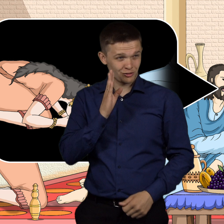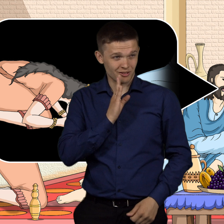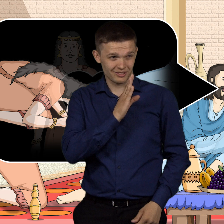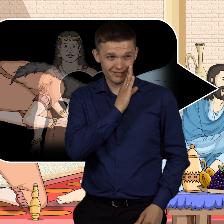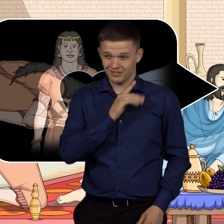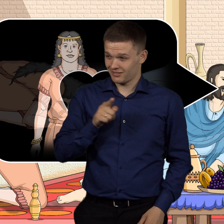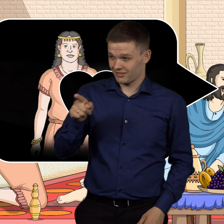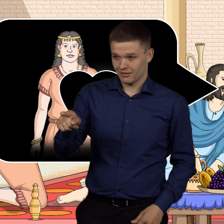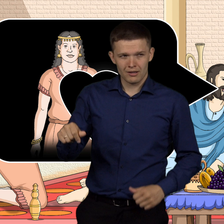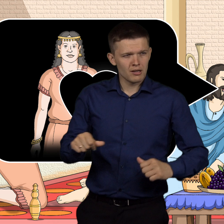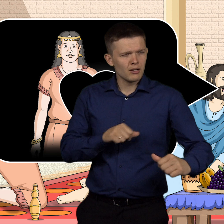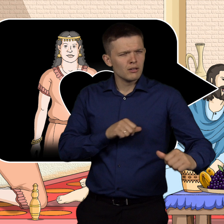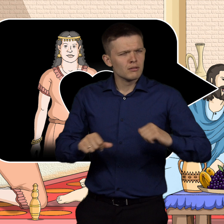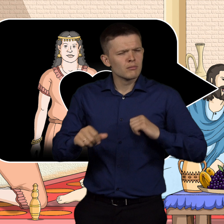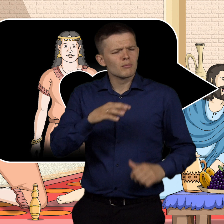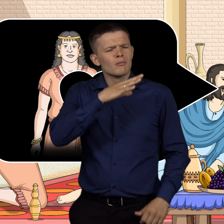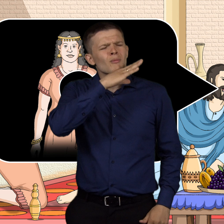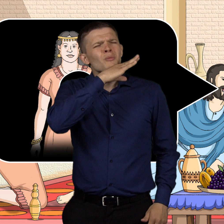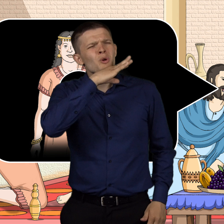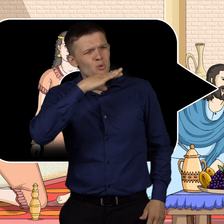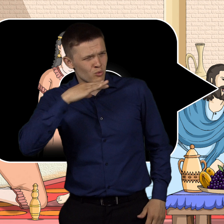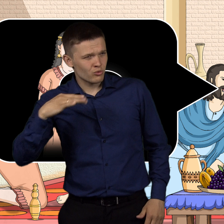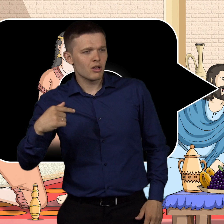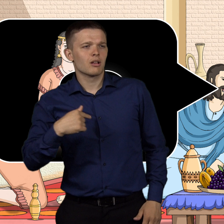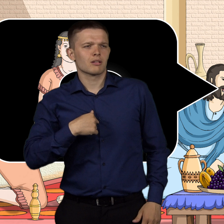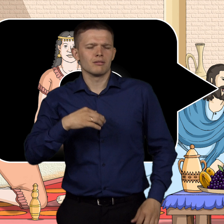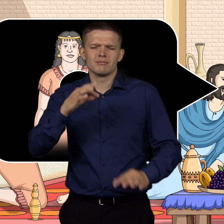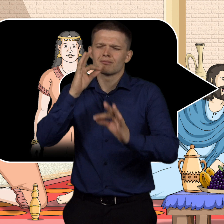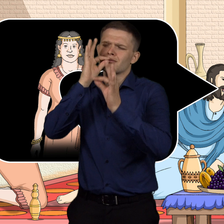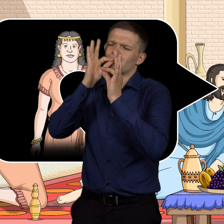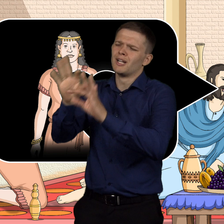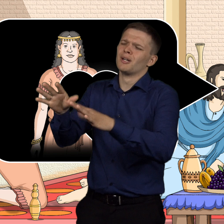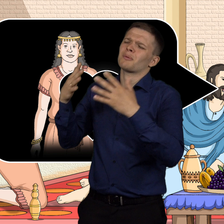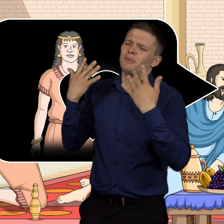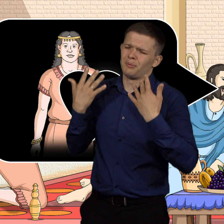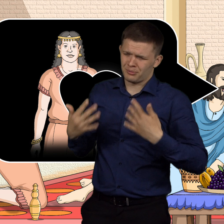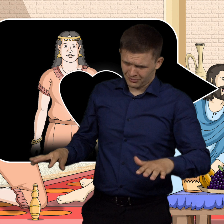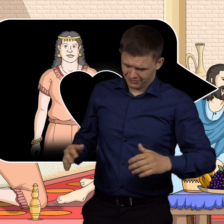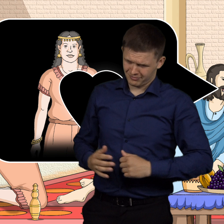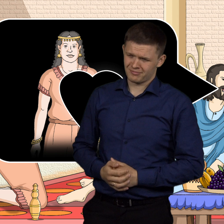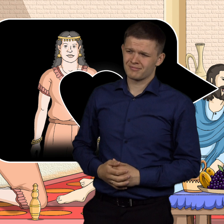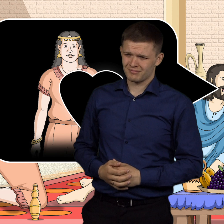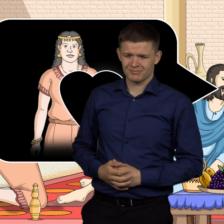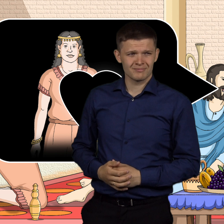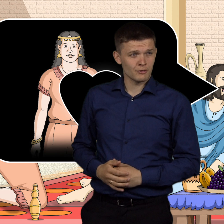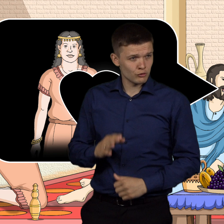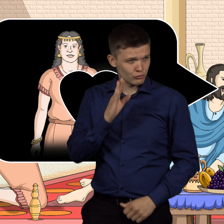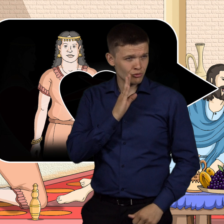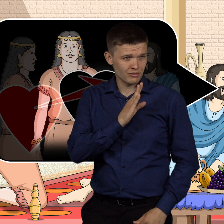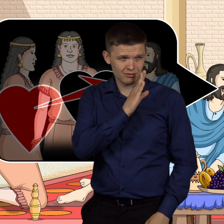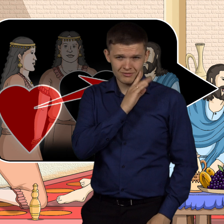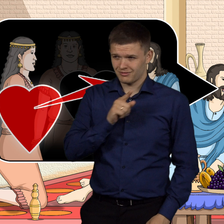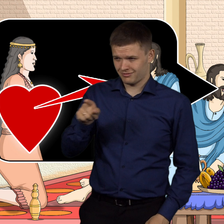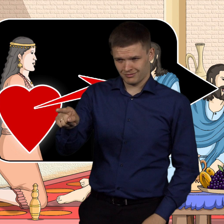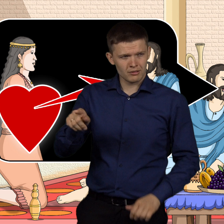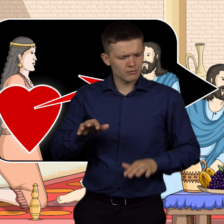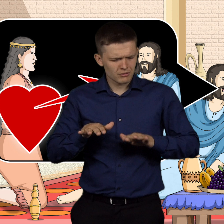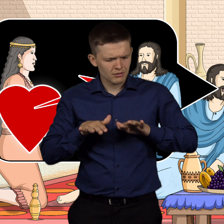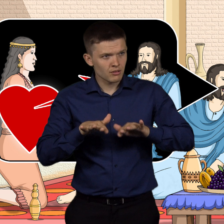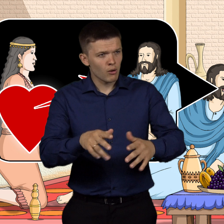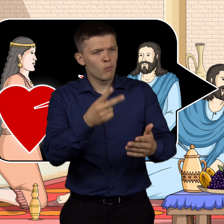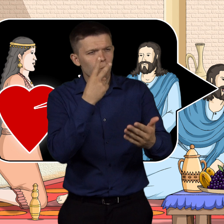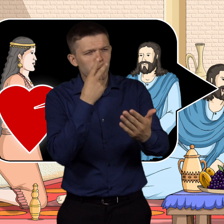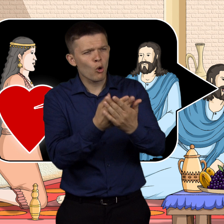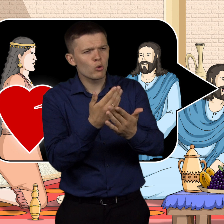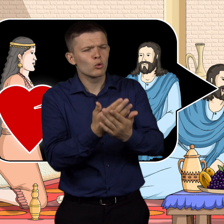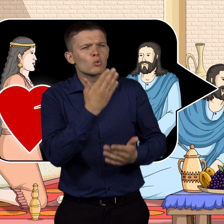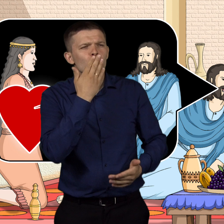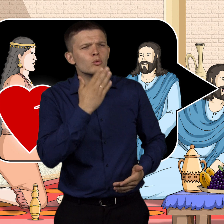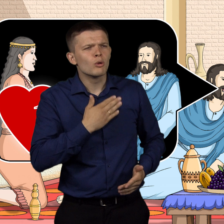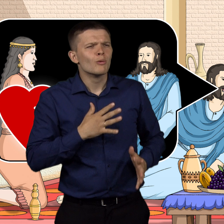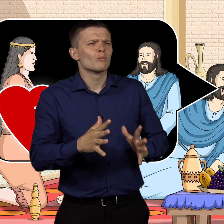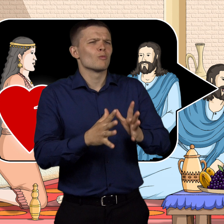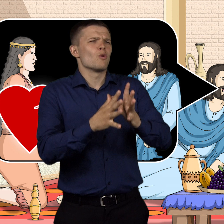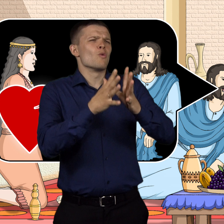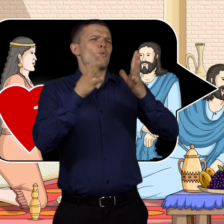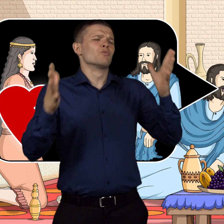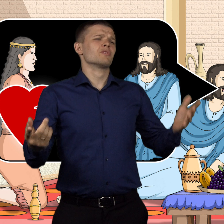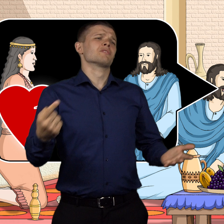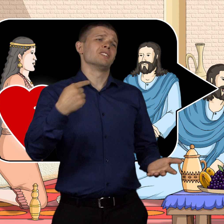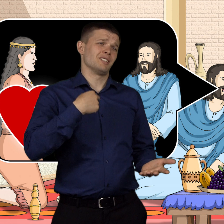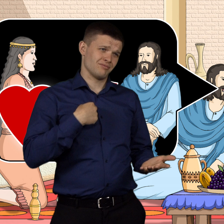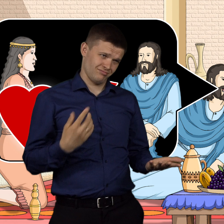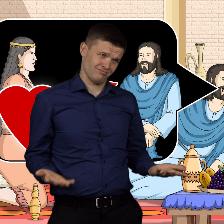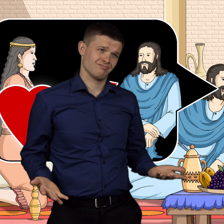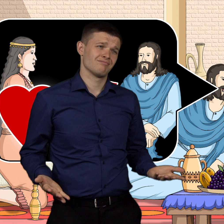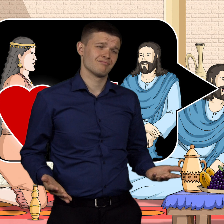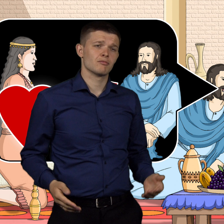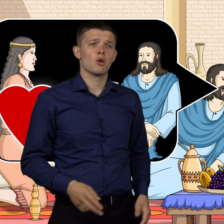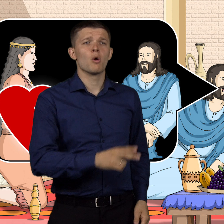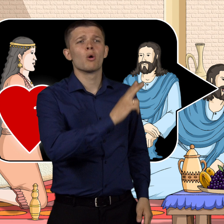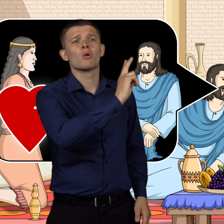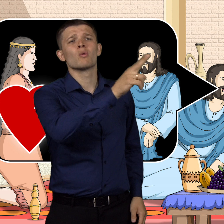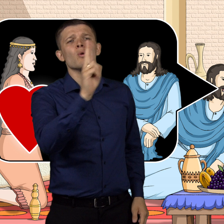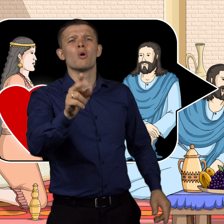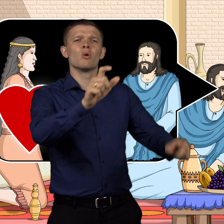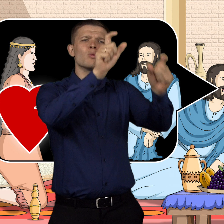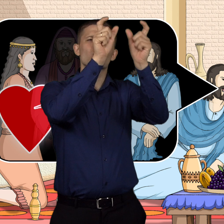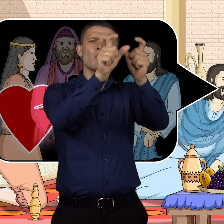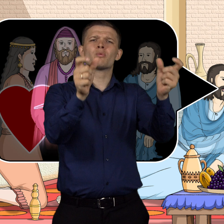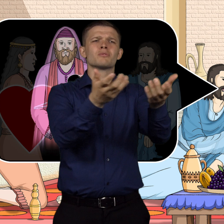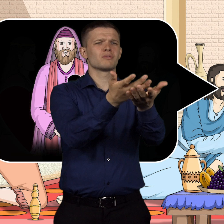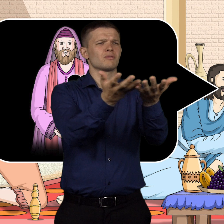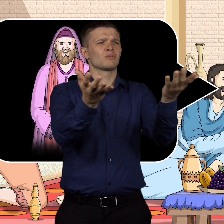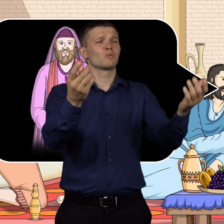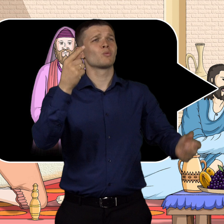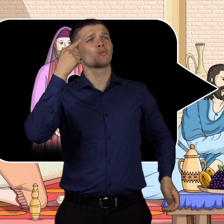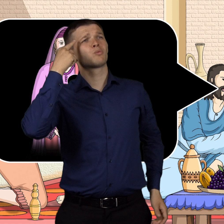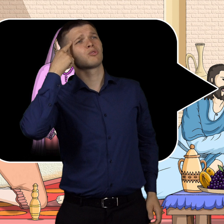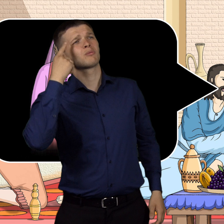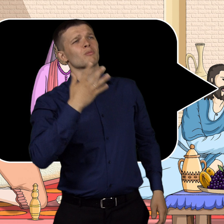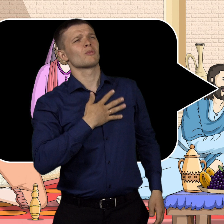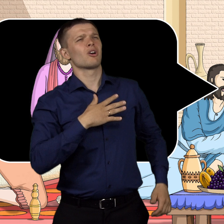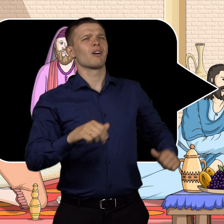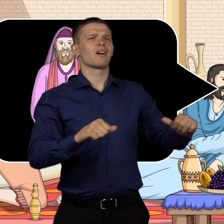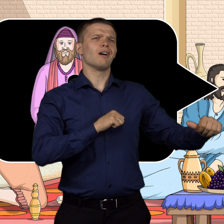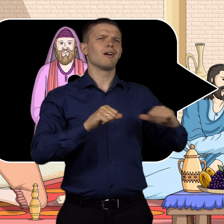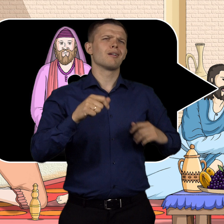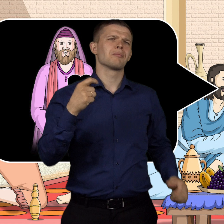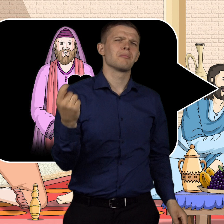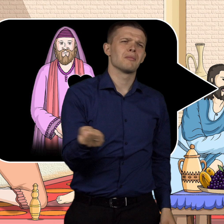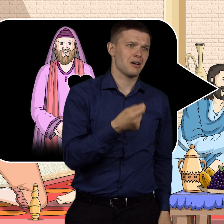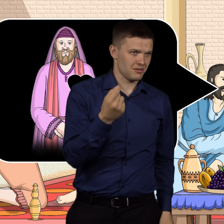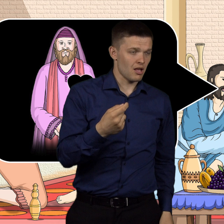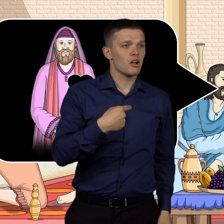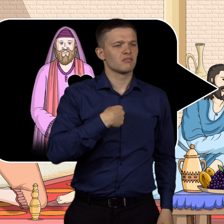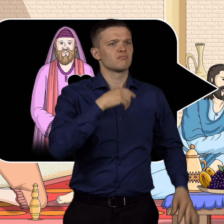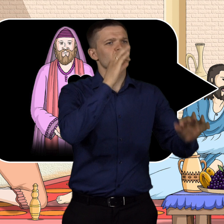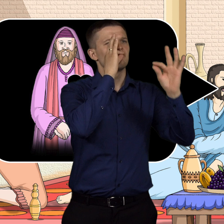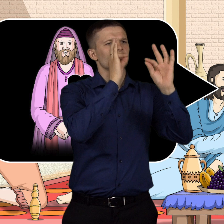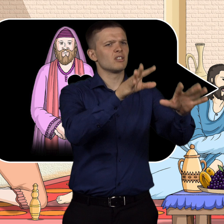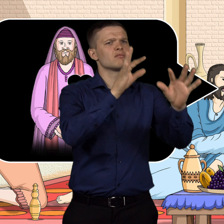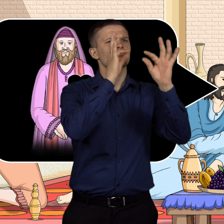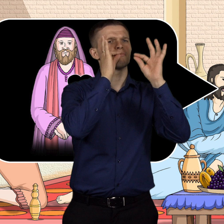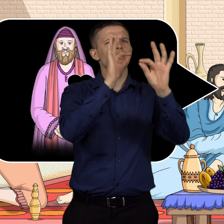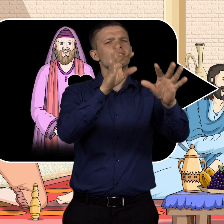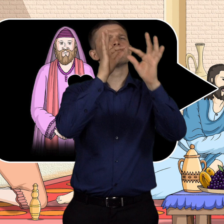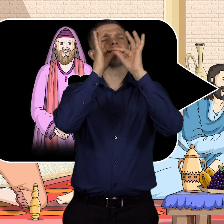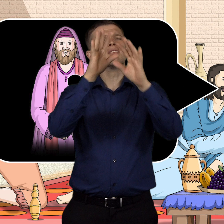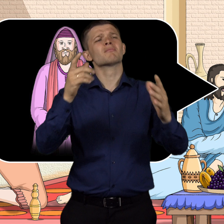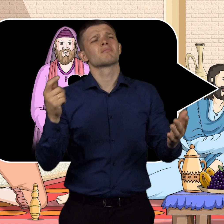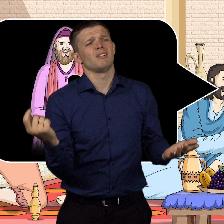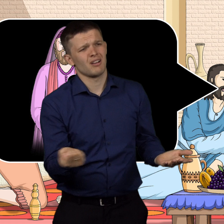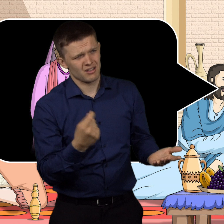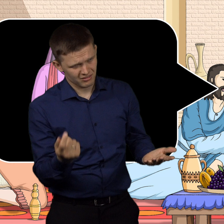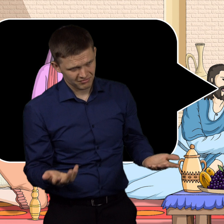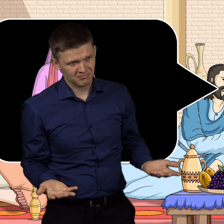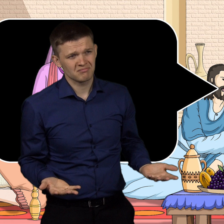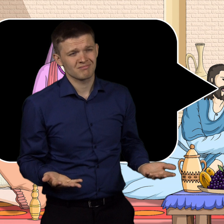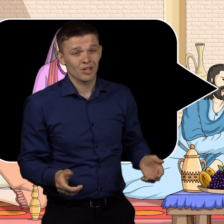Therefore I tell you, because her many sins have been forgiven, she has loved much.